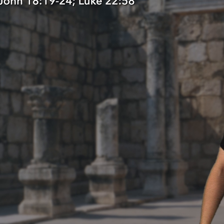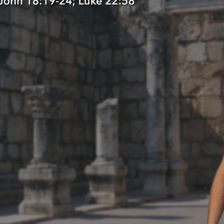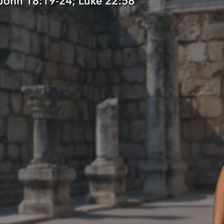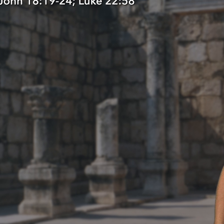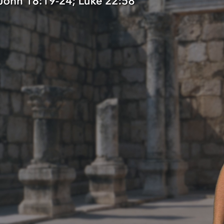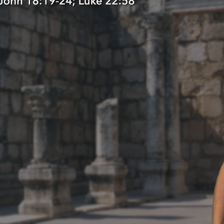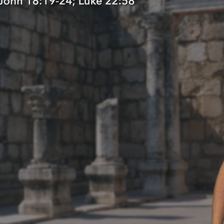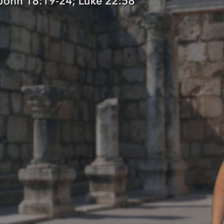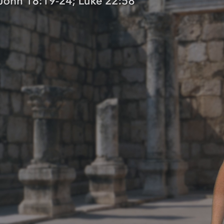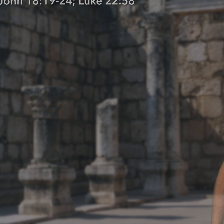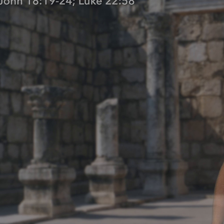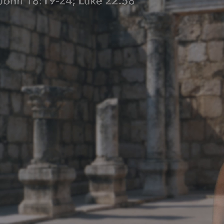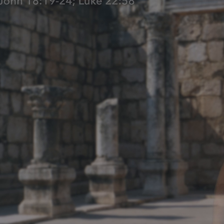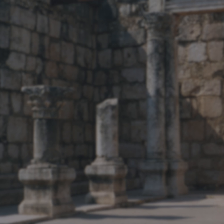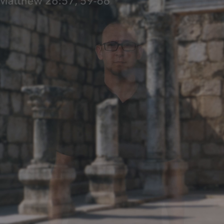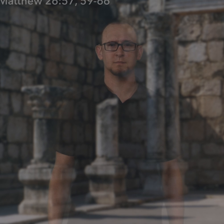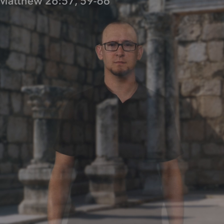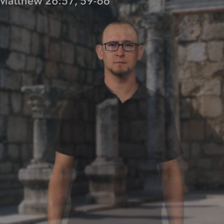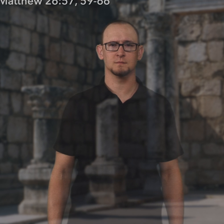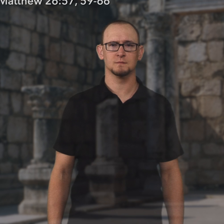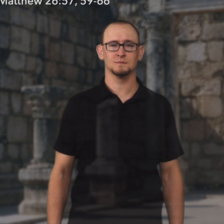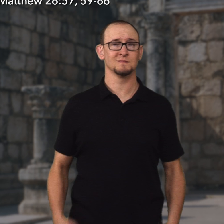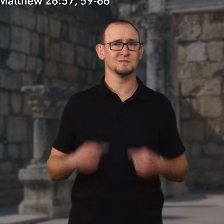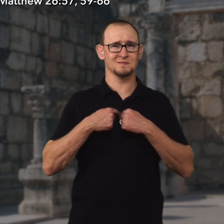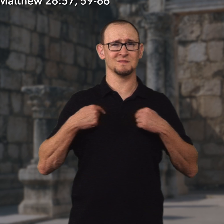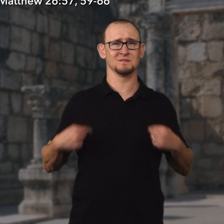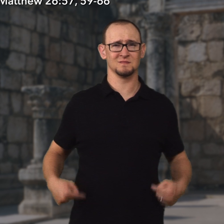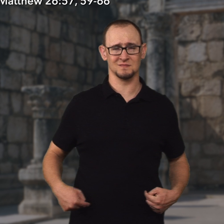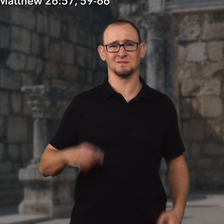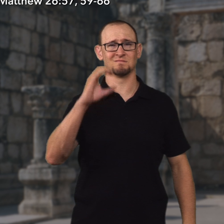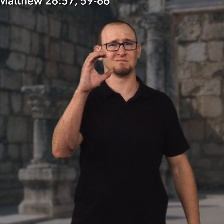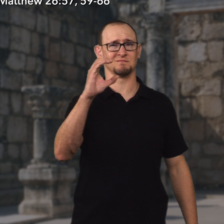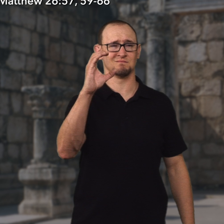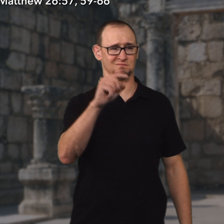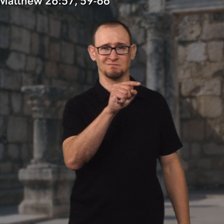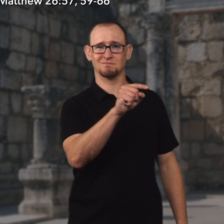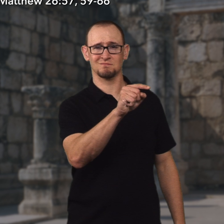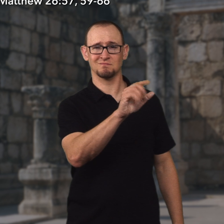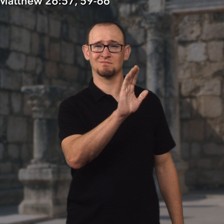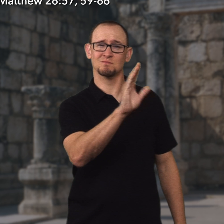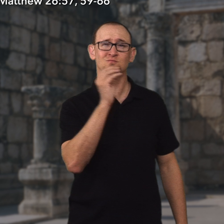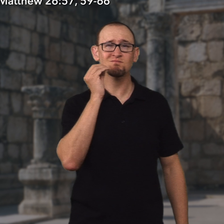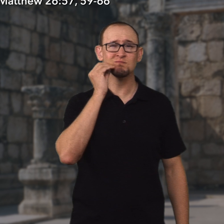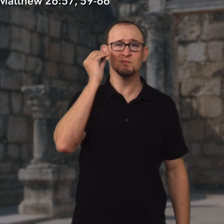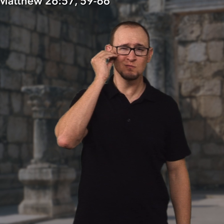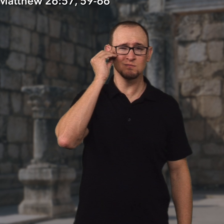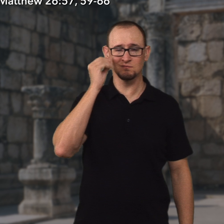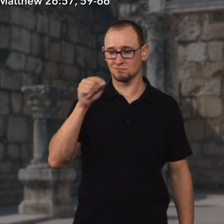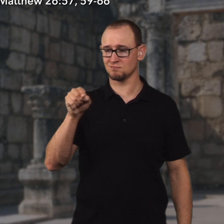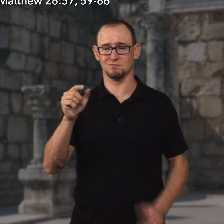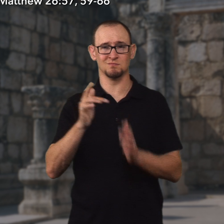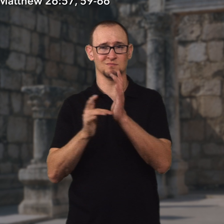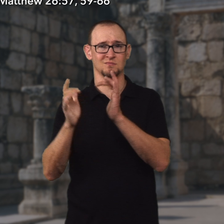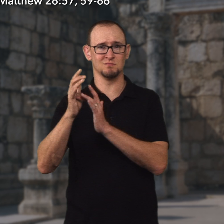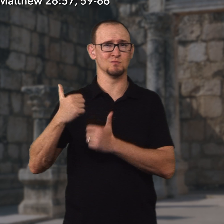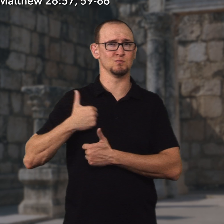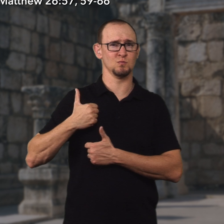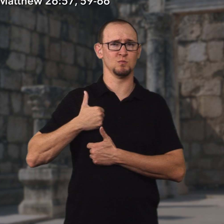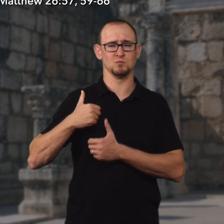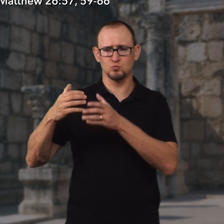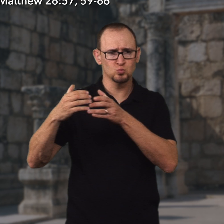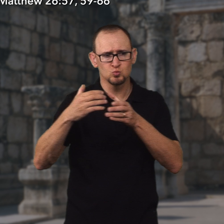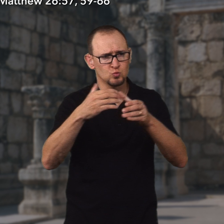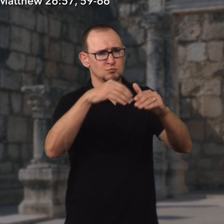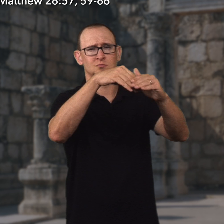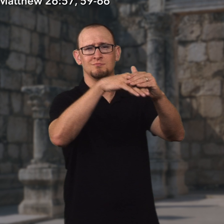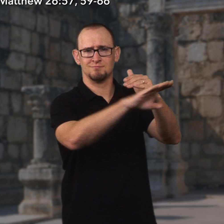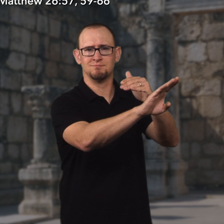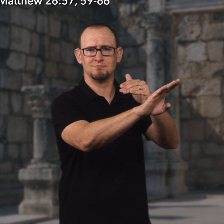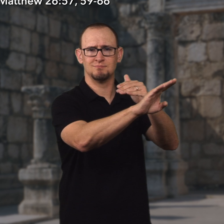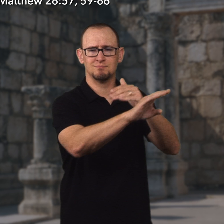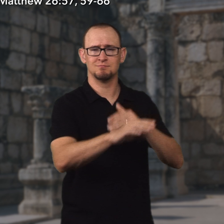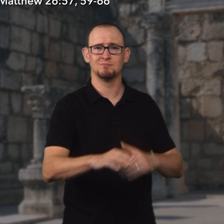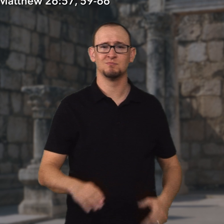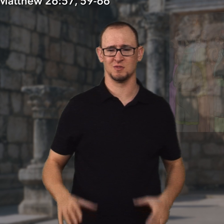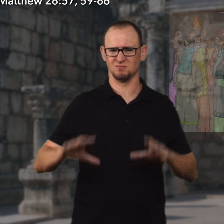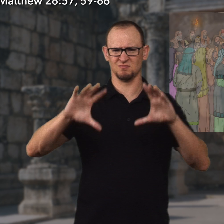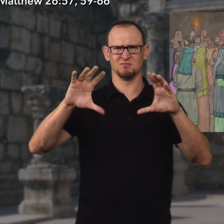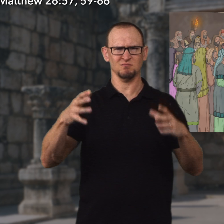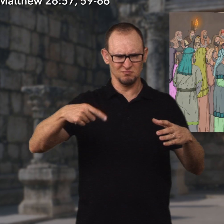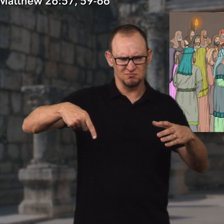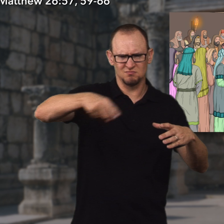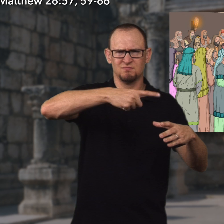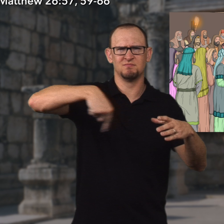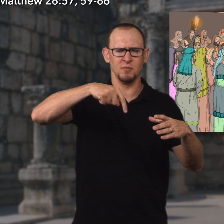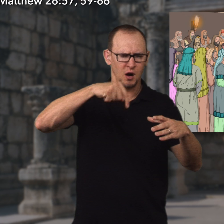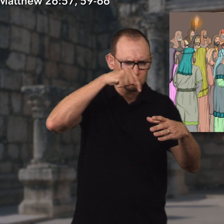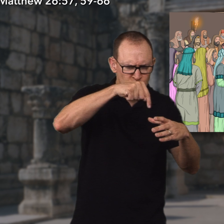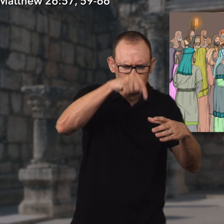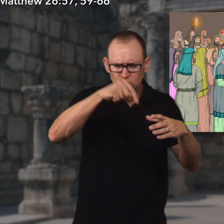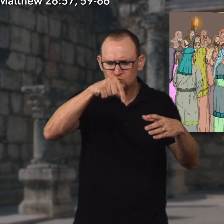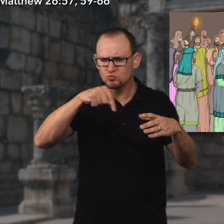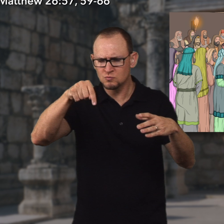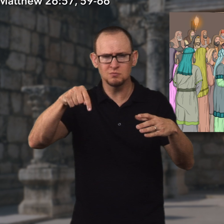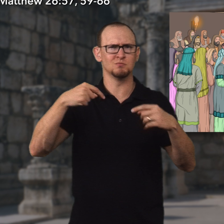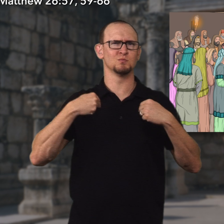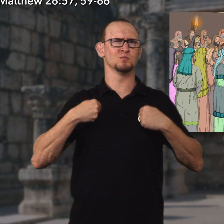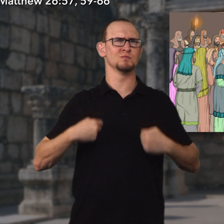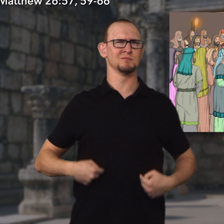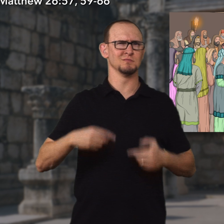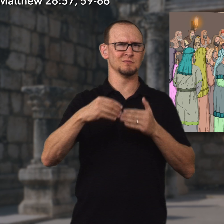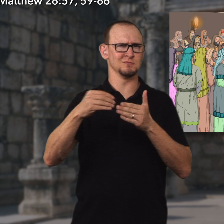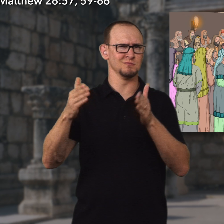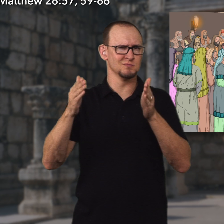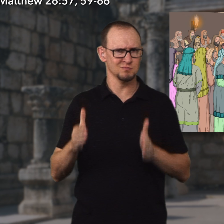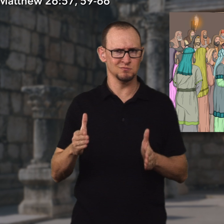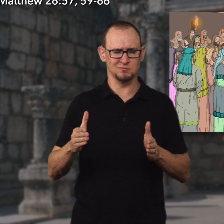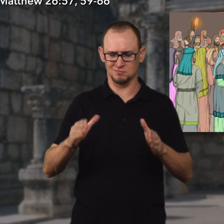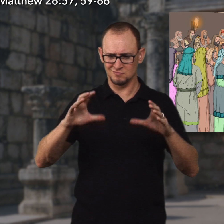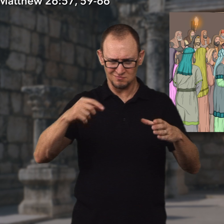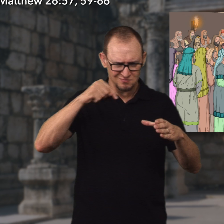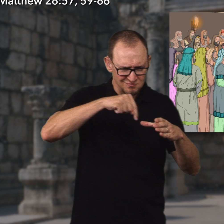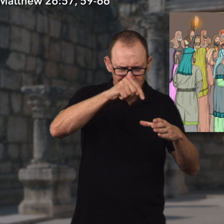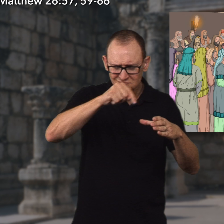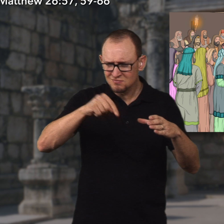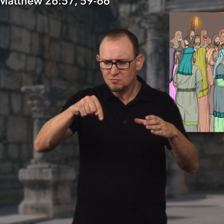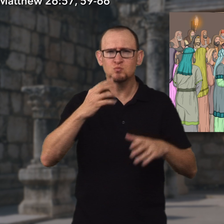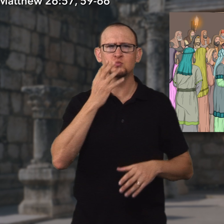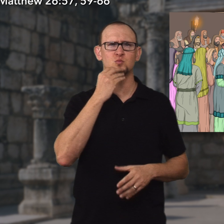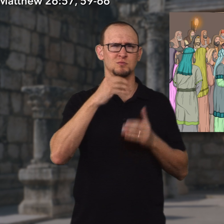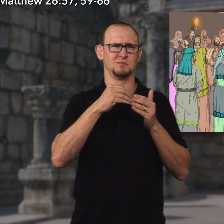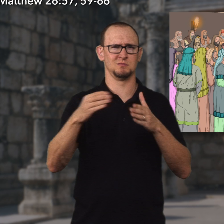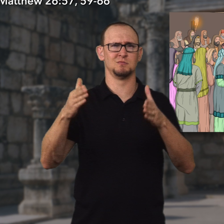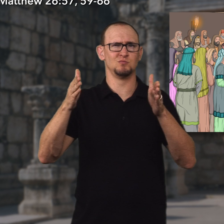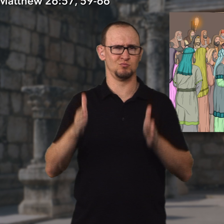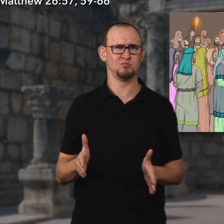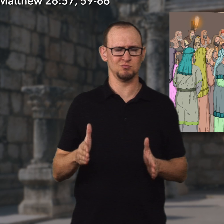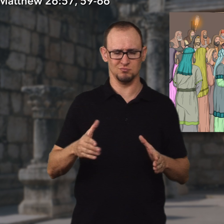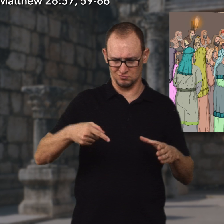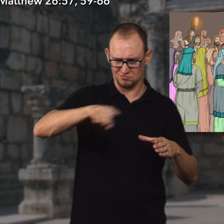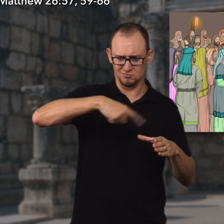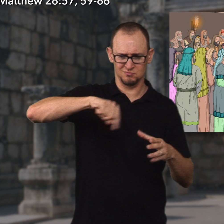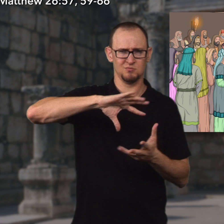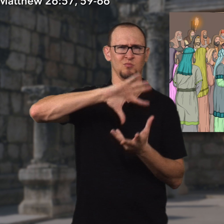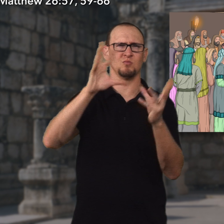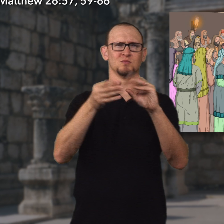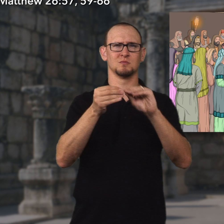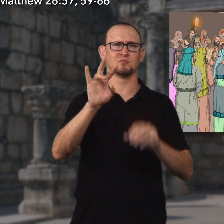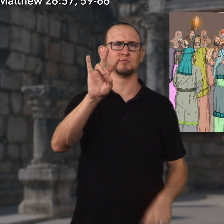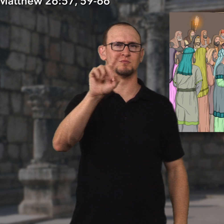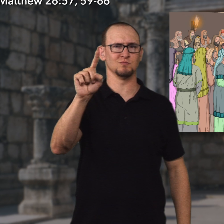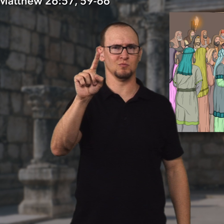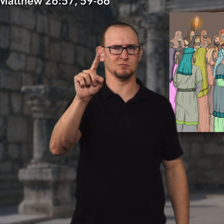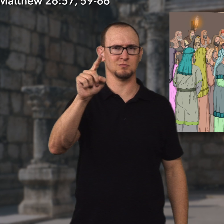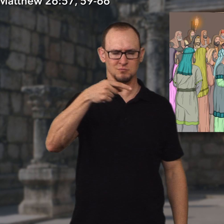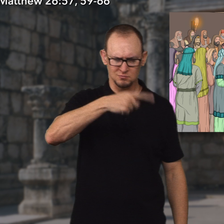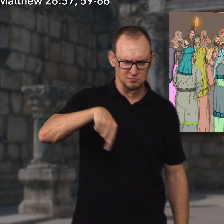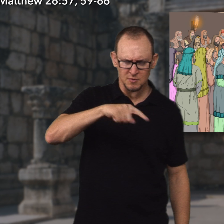Those who had arrested Jesus led Him away to the house of Caiaphas the high priest, where the scribes and elders had gathered.